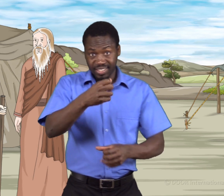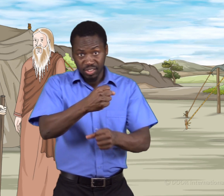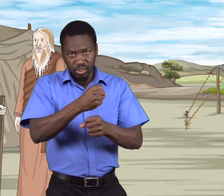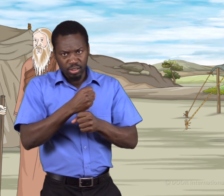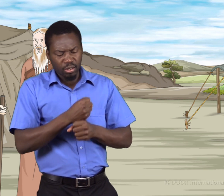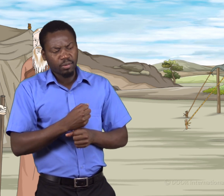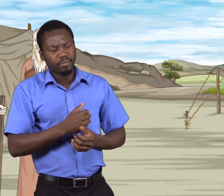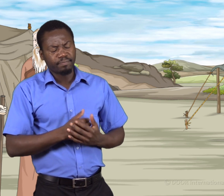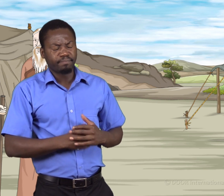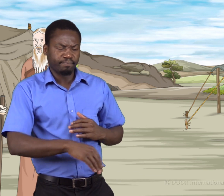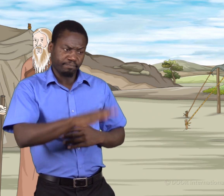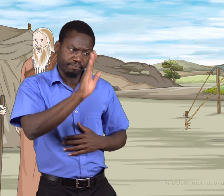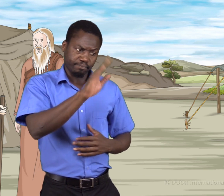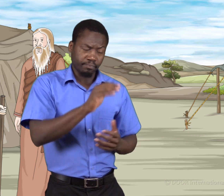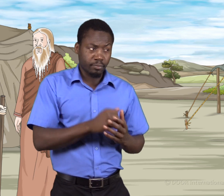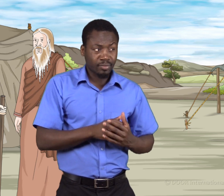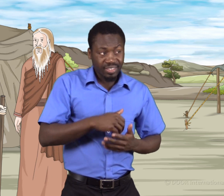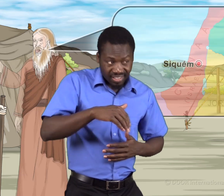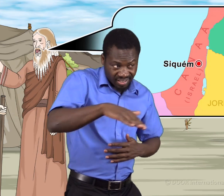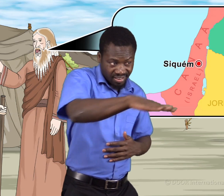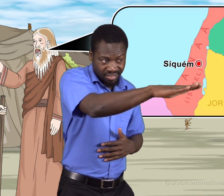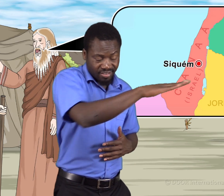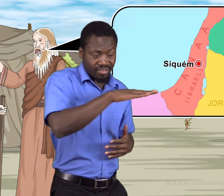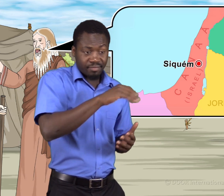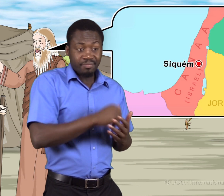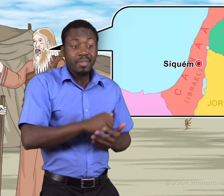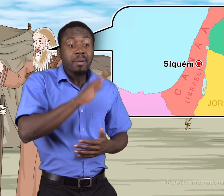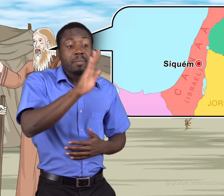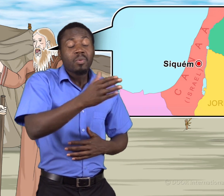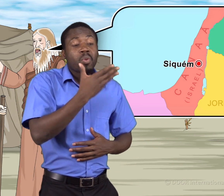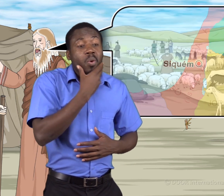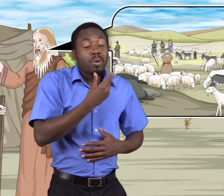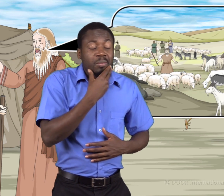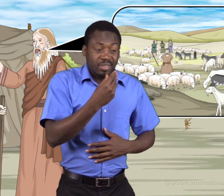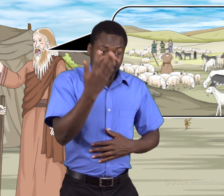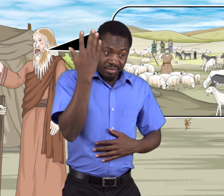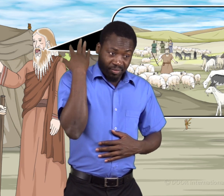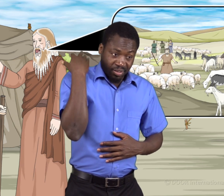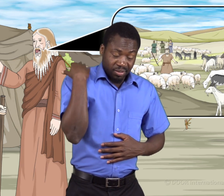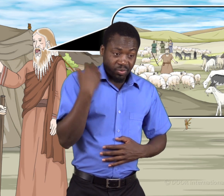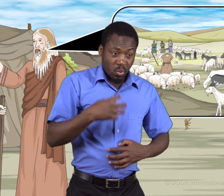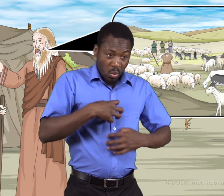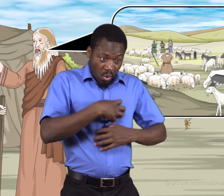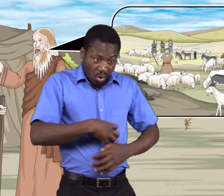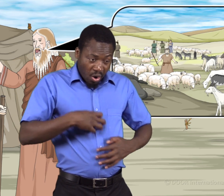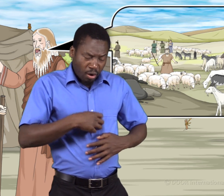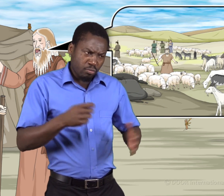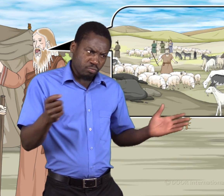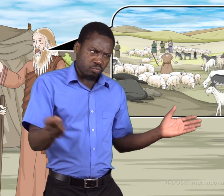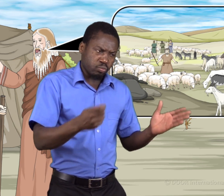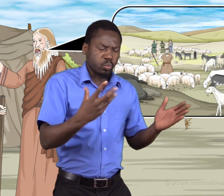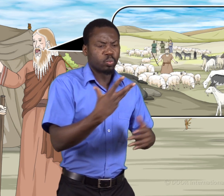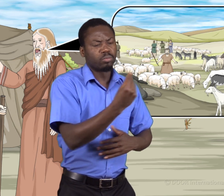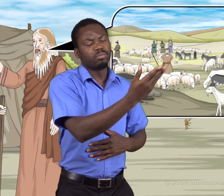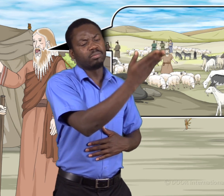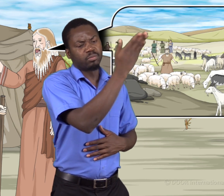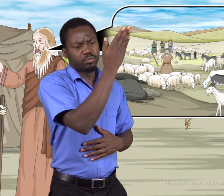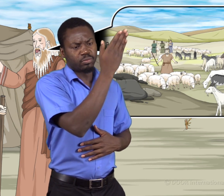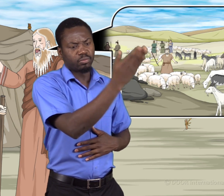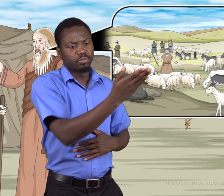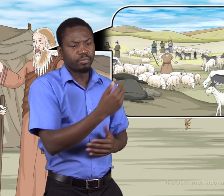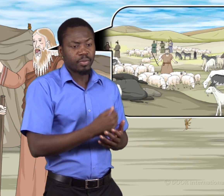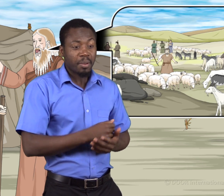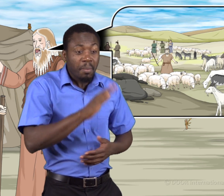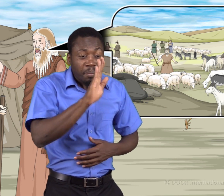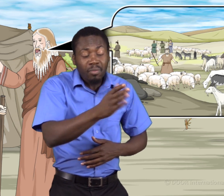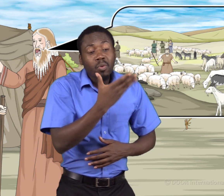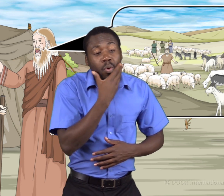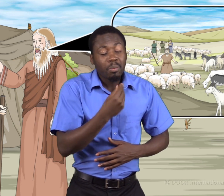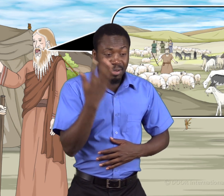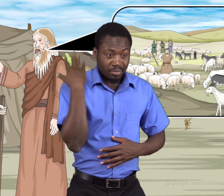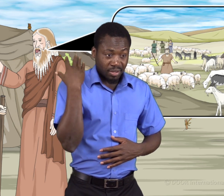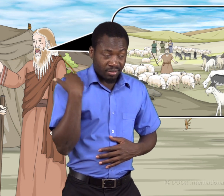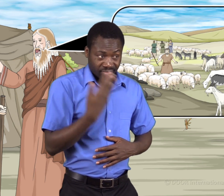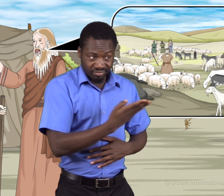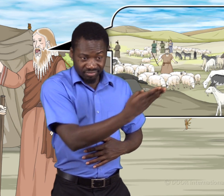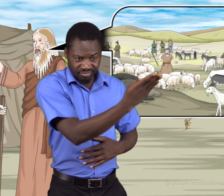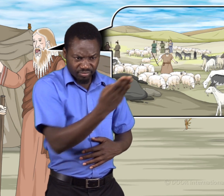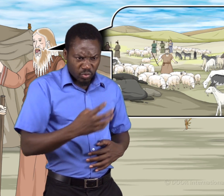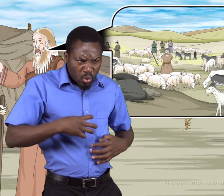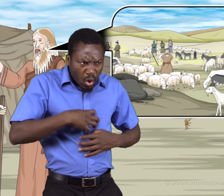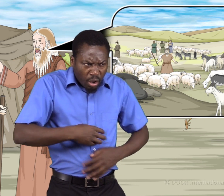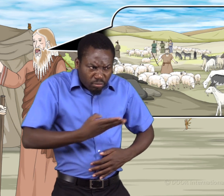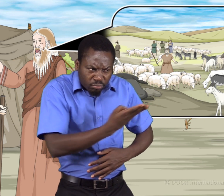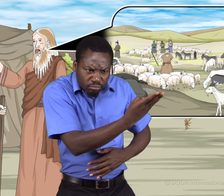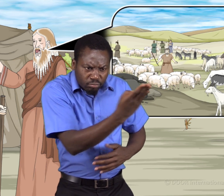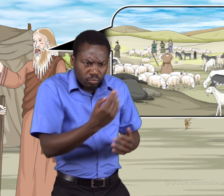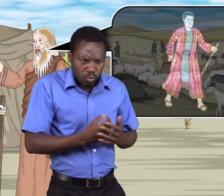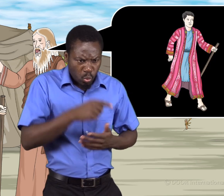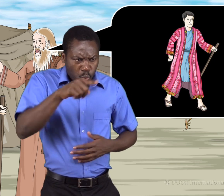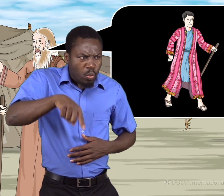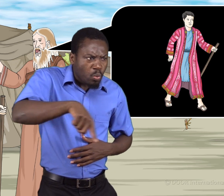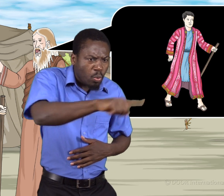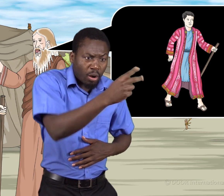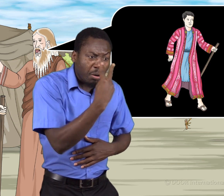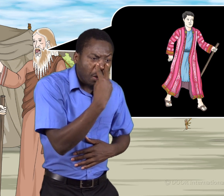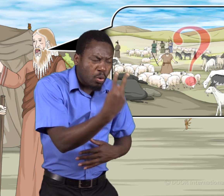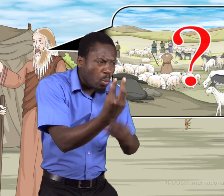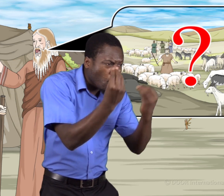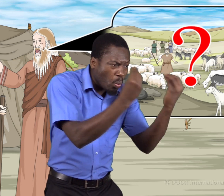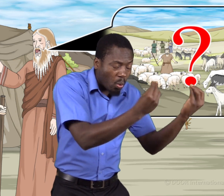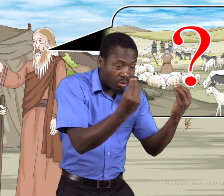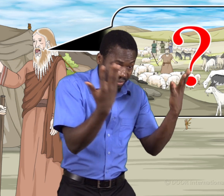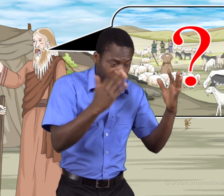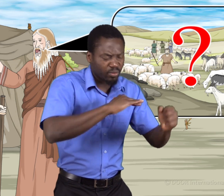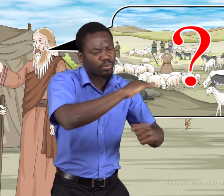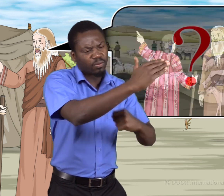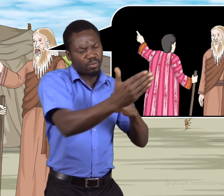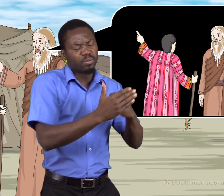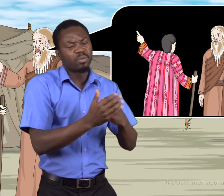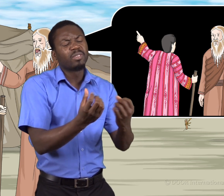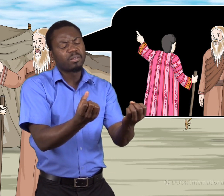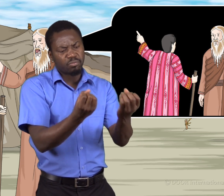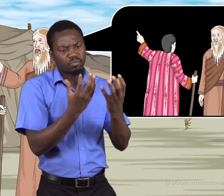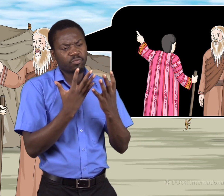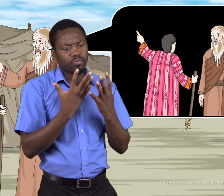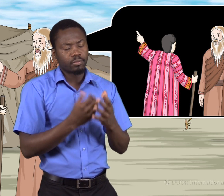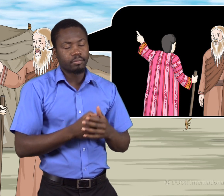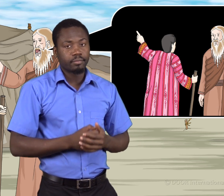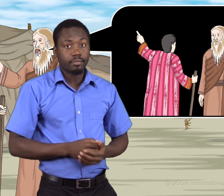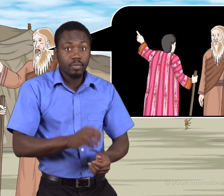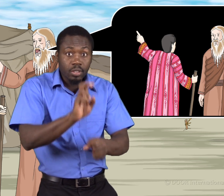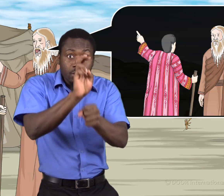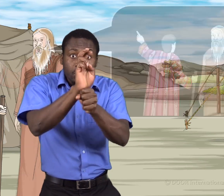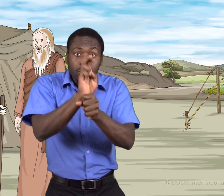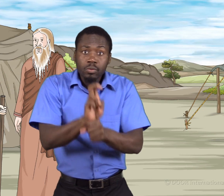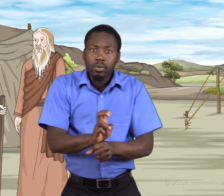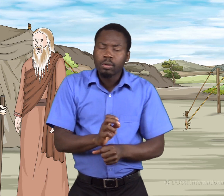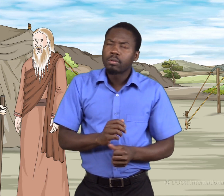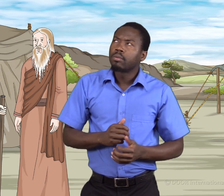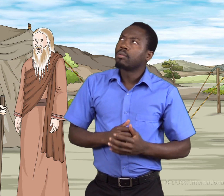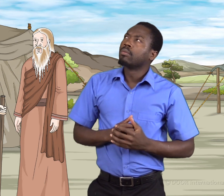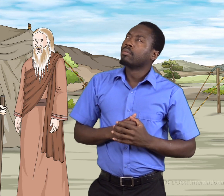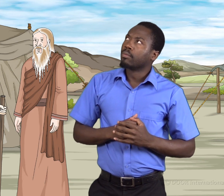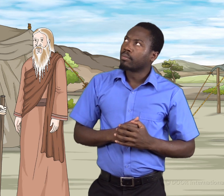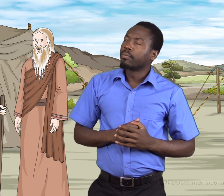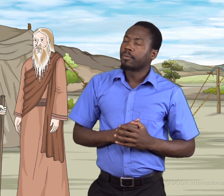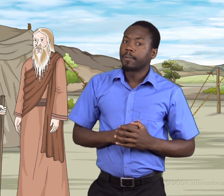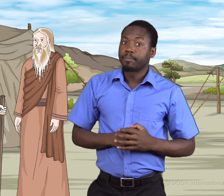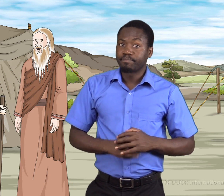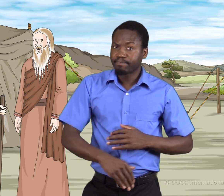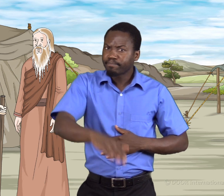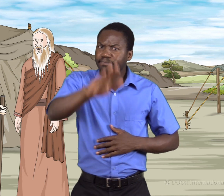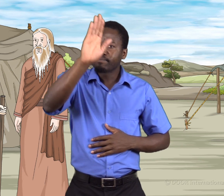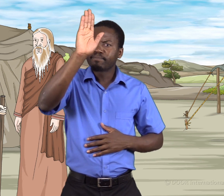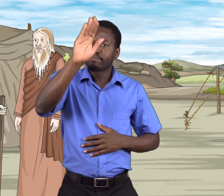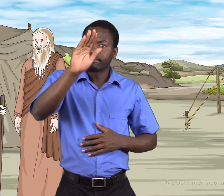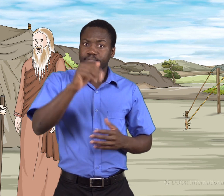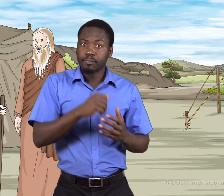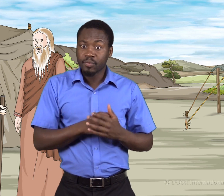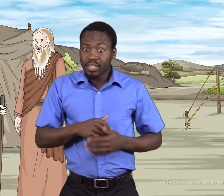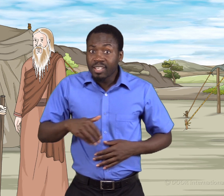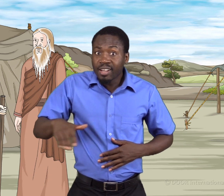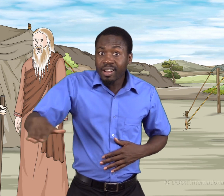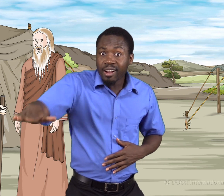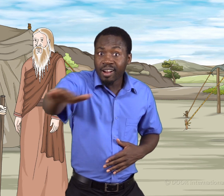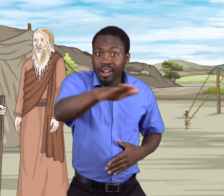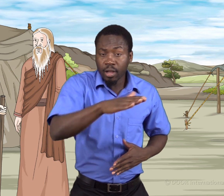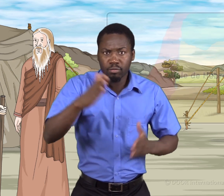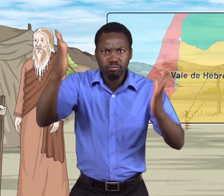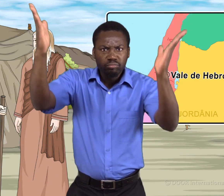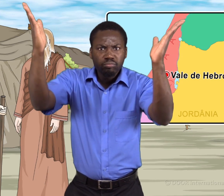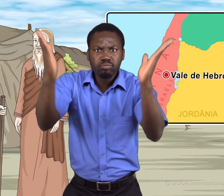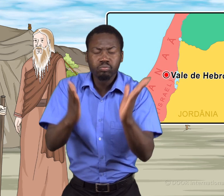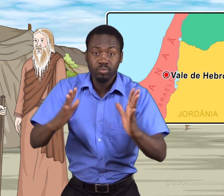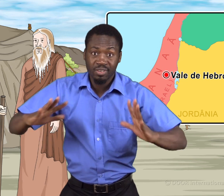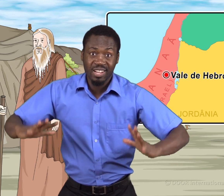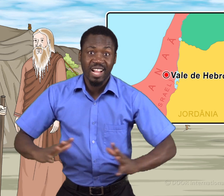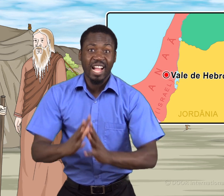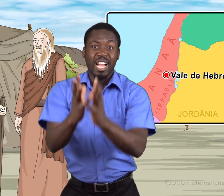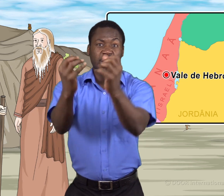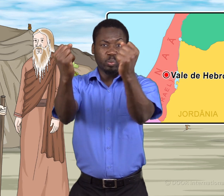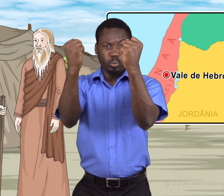Then Israel told him, “Go now and see how your brothers and the flocks are faring, and bring word back to me.”